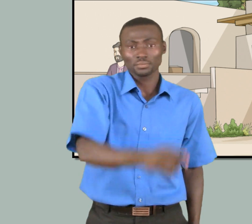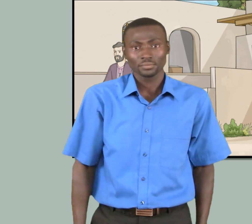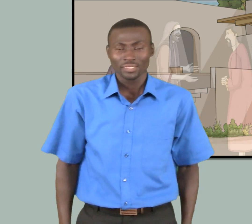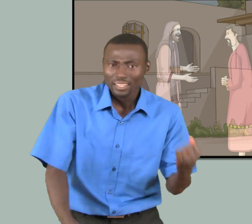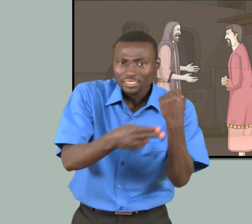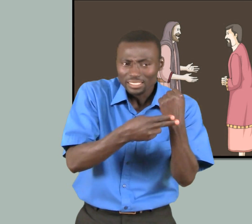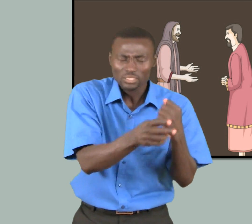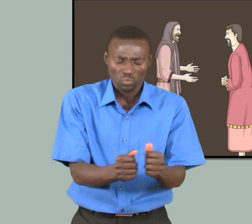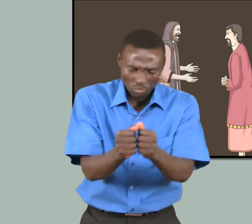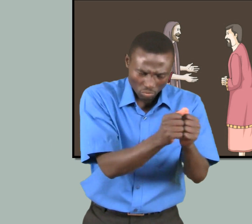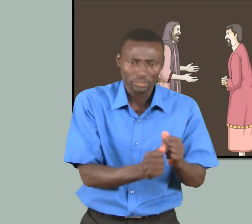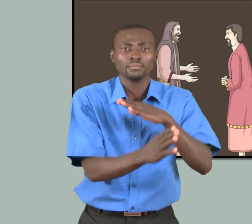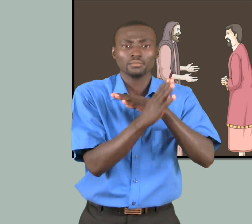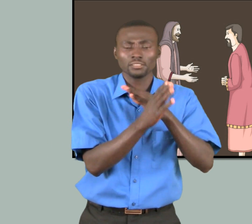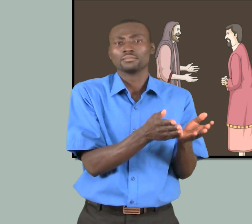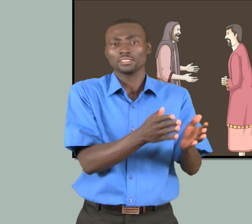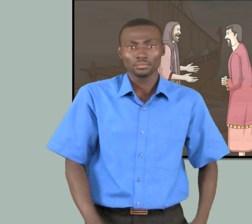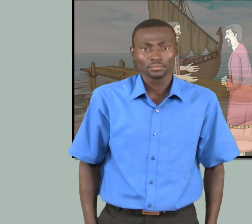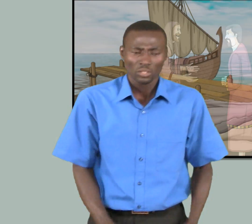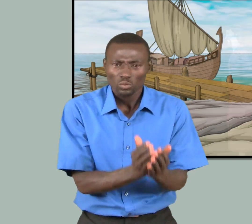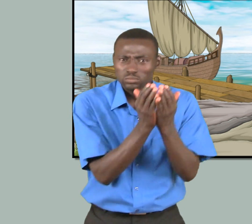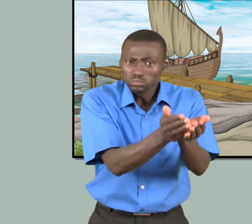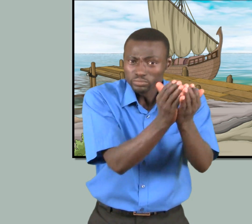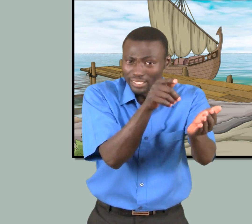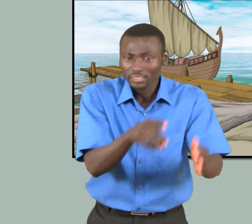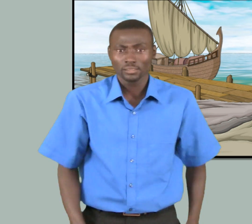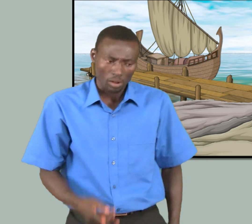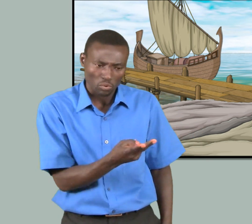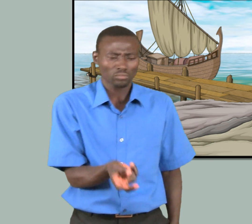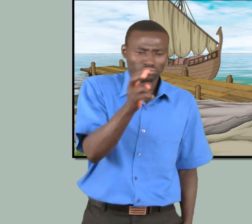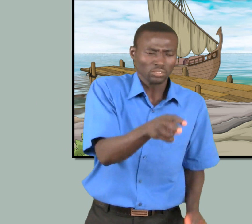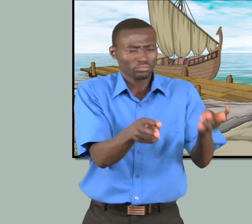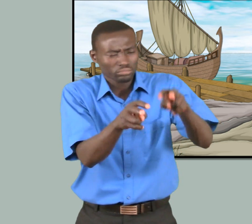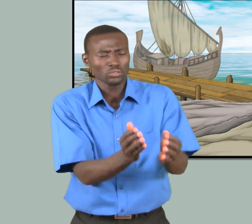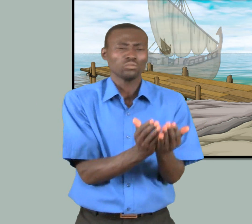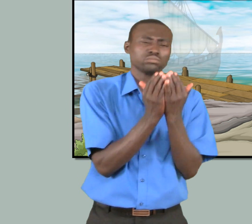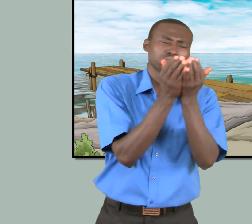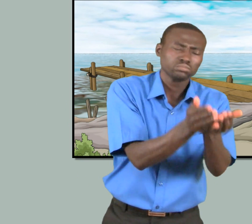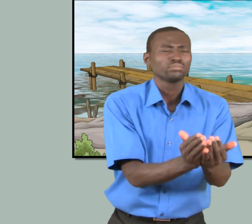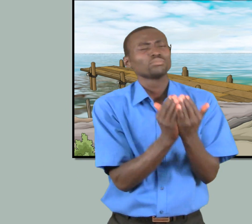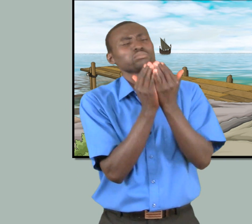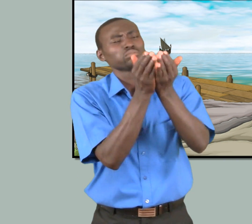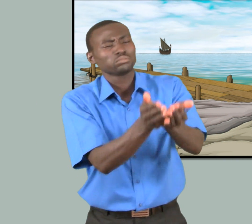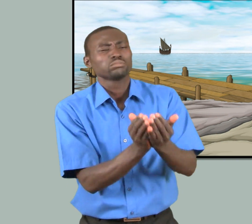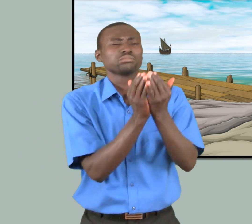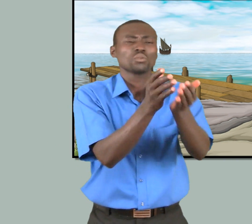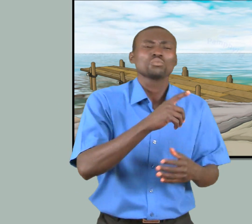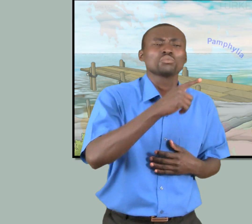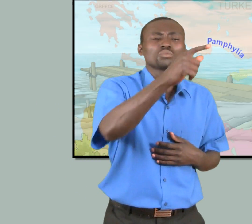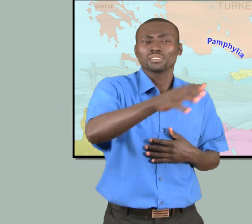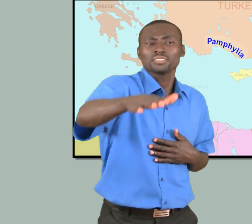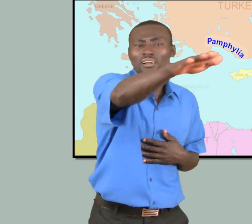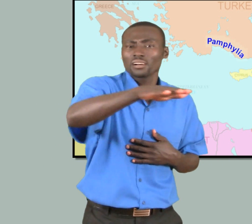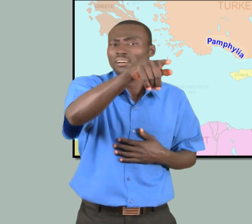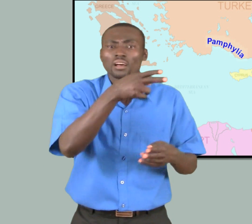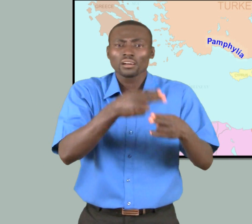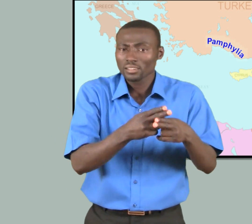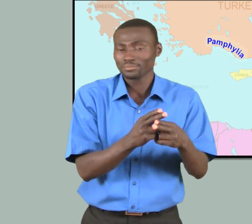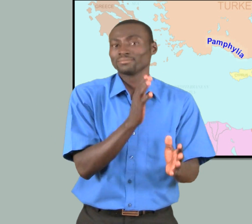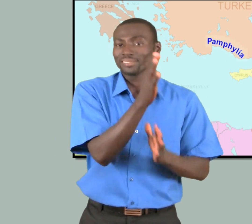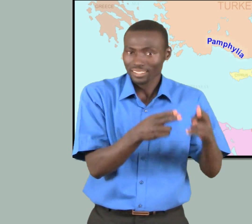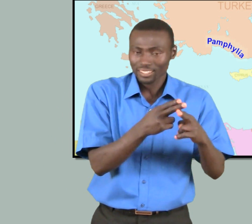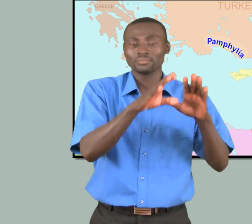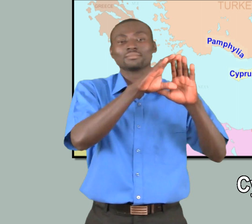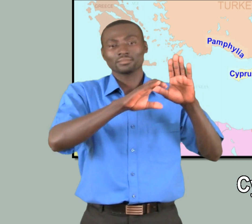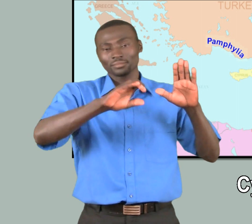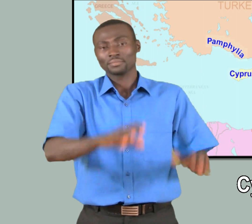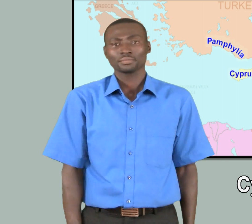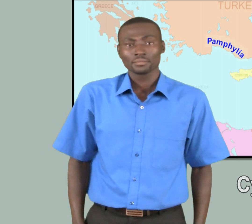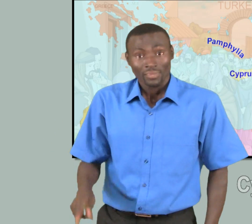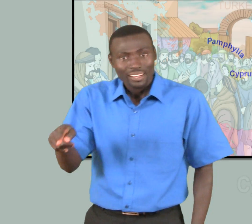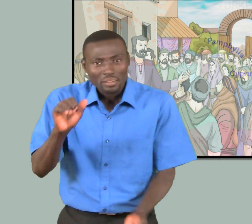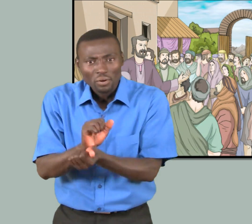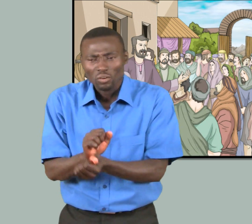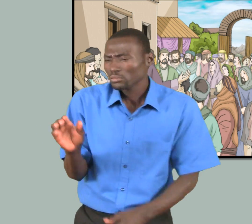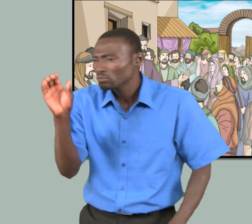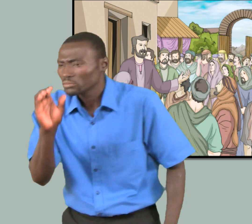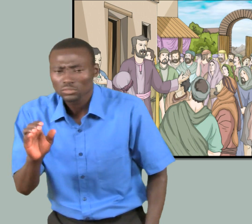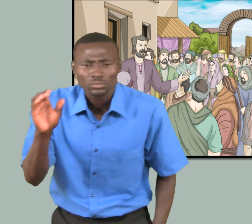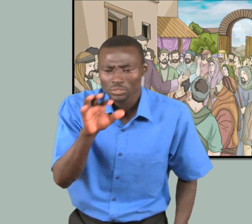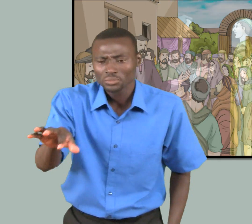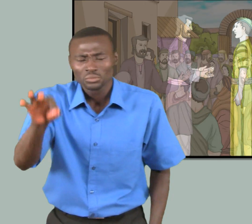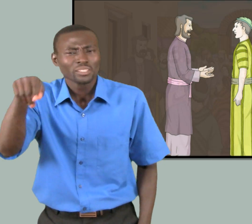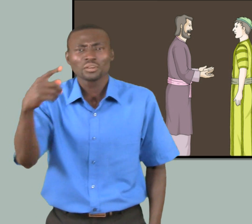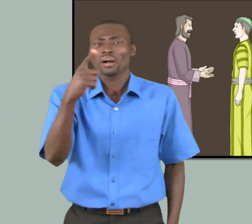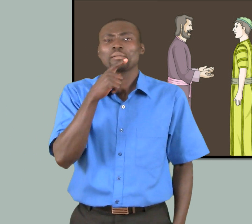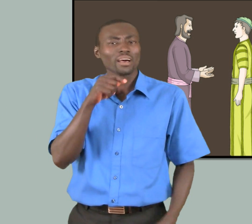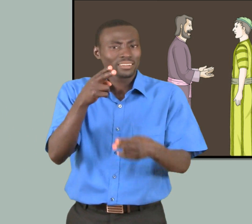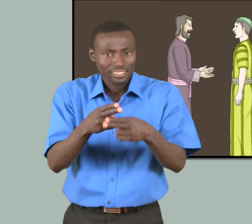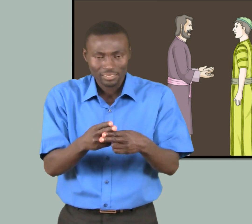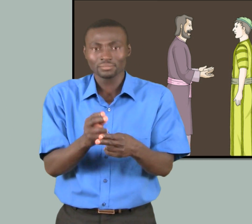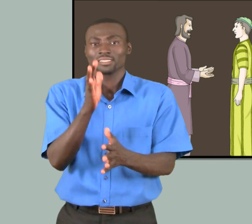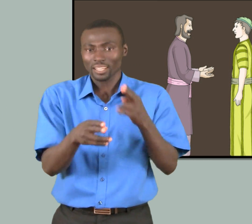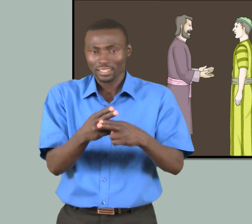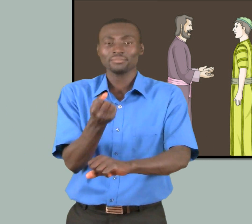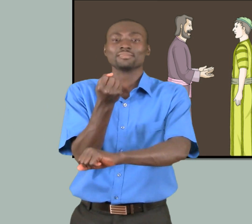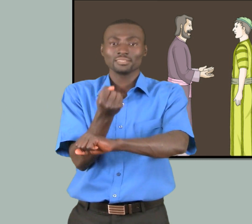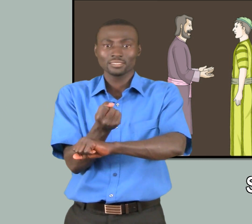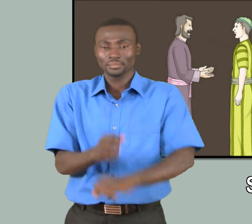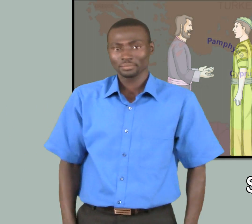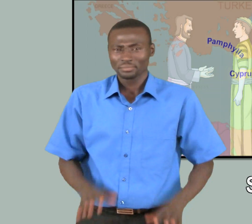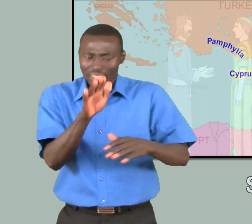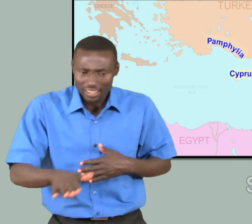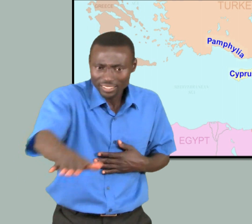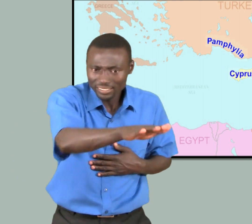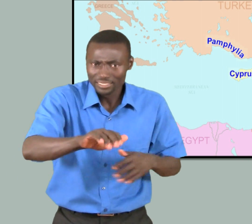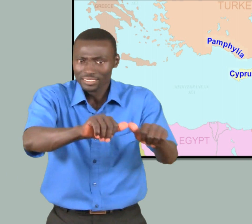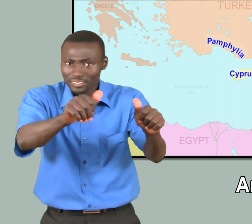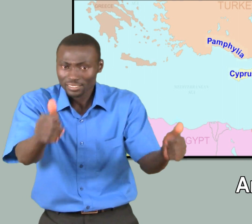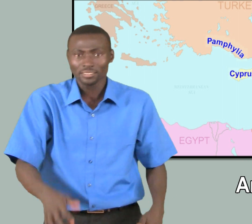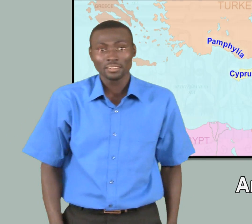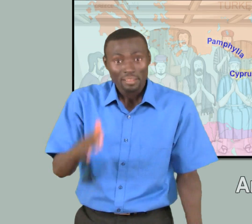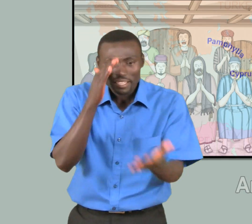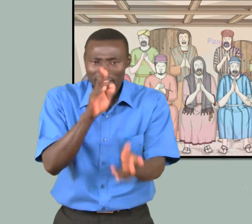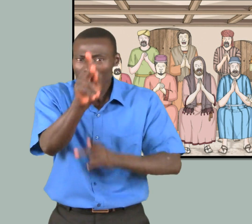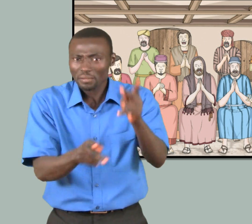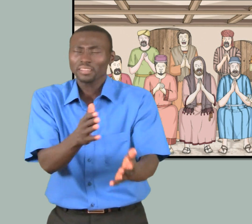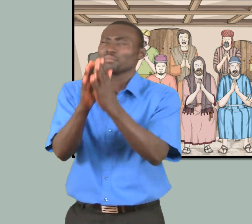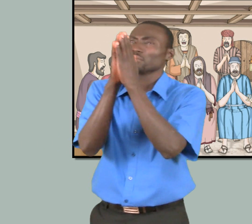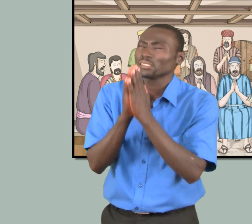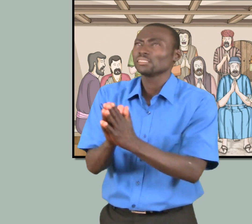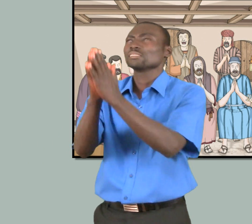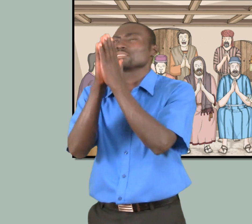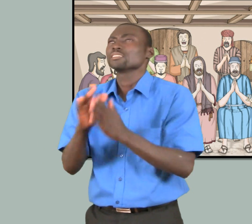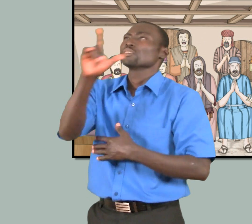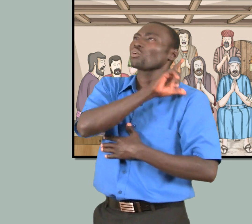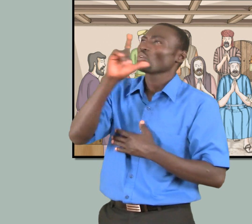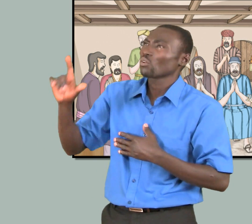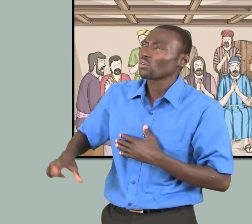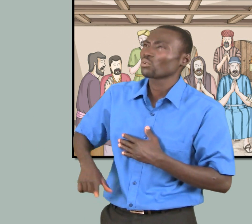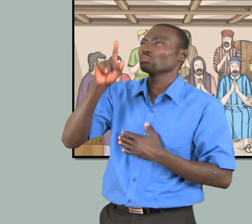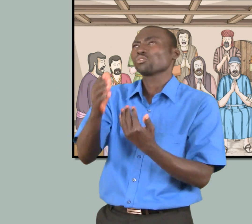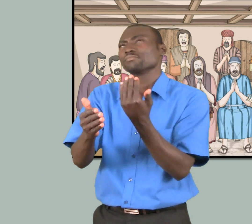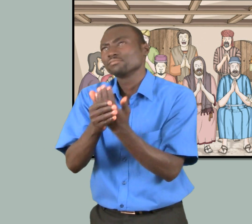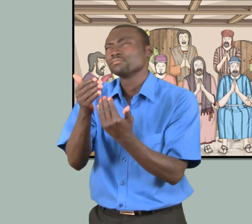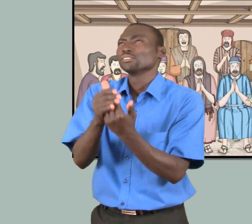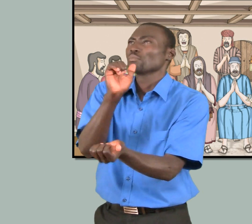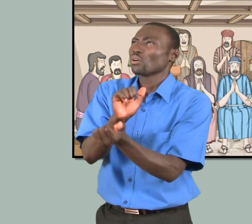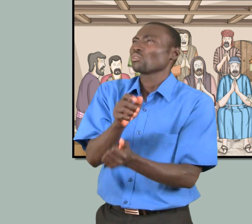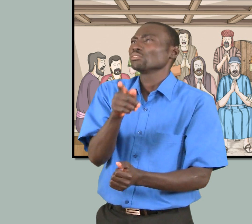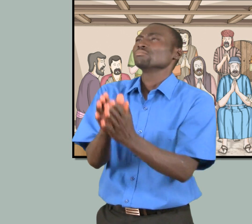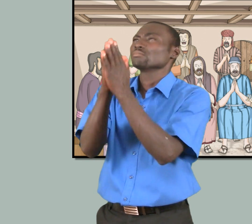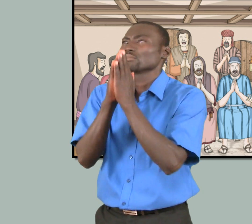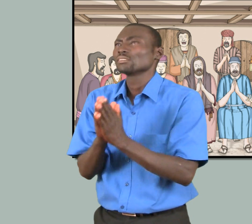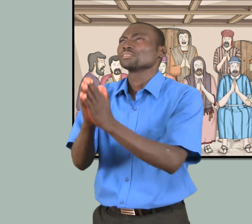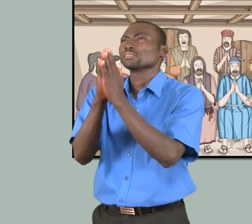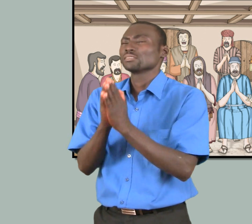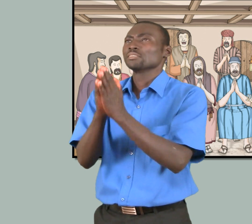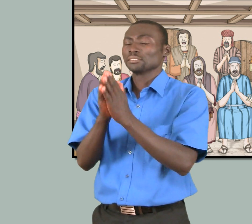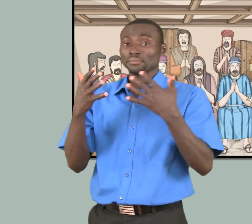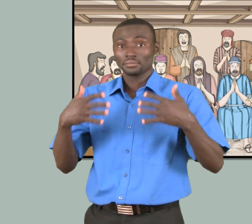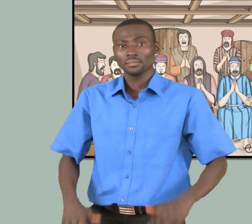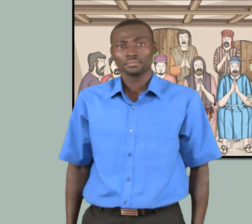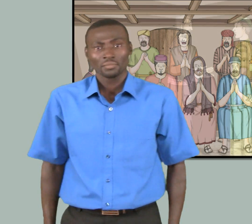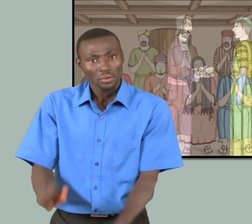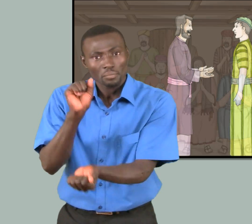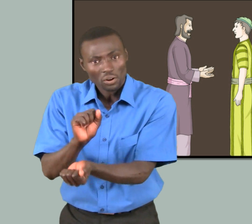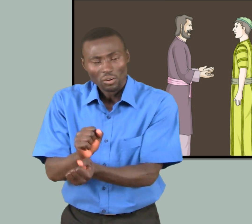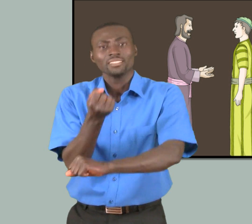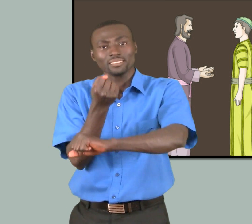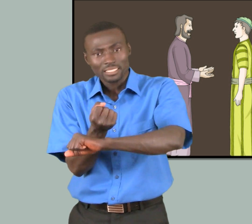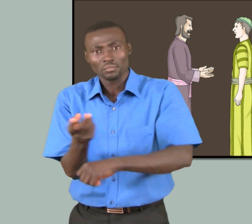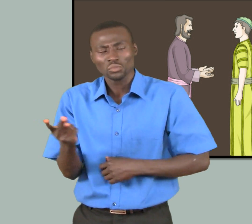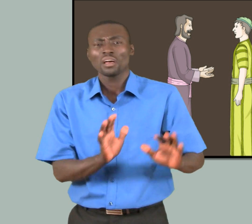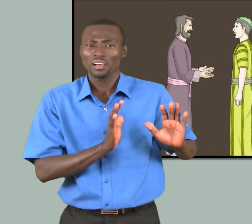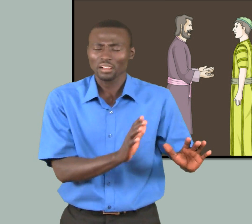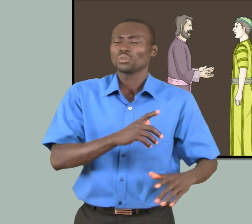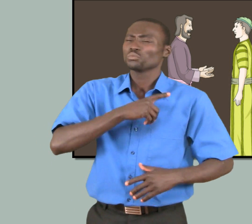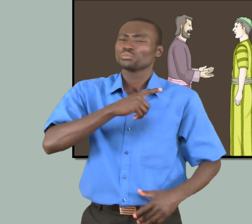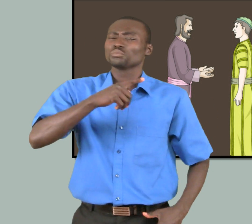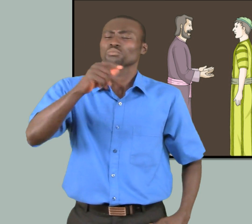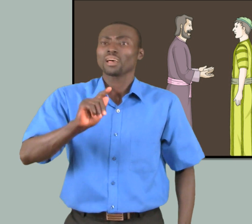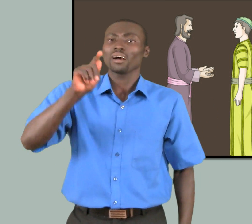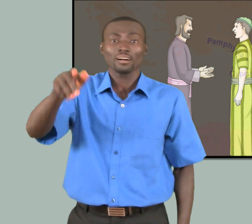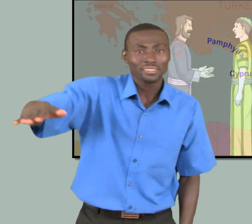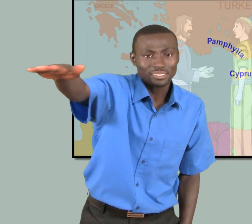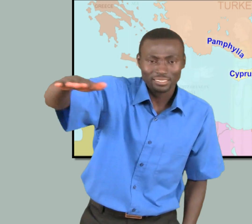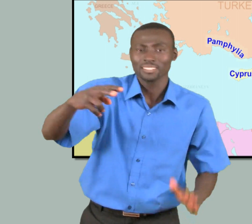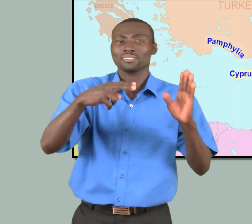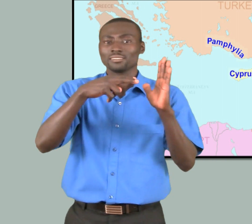Barnabas took Mark and sailed for Cyprus, but Paul chose Silas and left, commended by the brothers to the grace of the Lord.